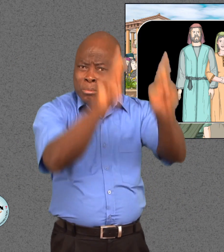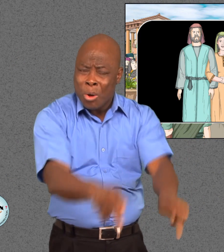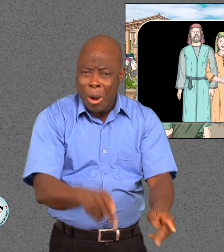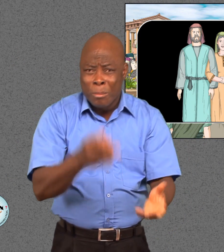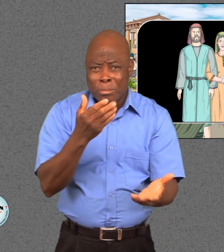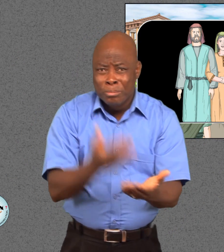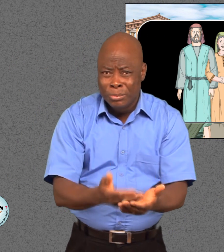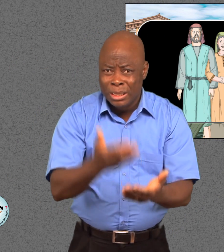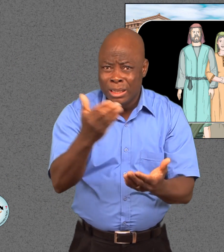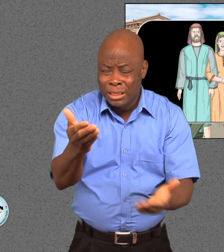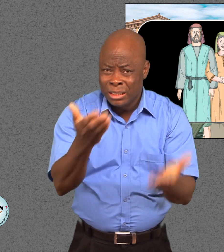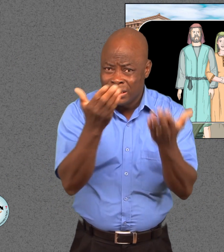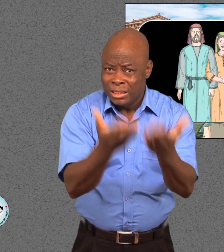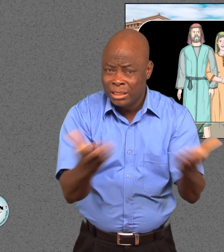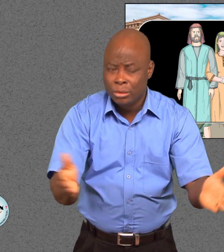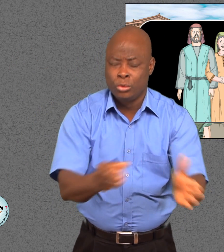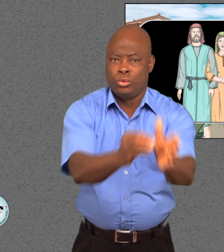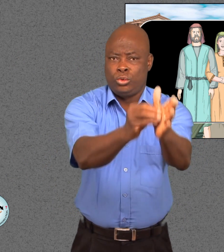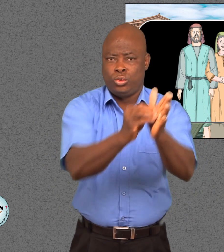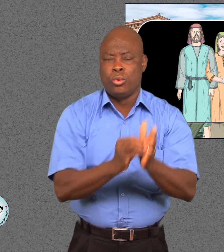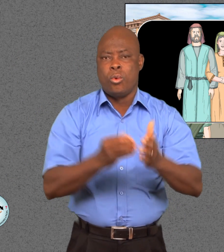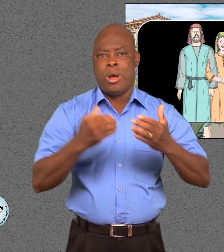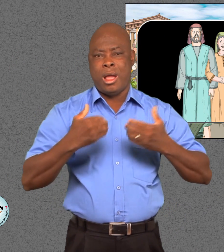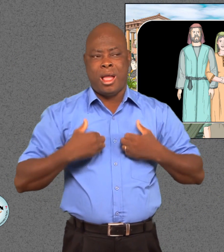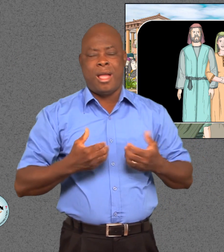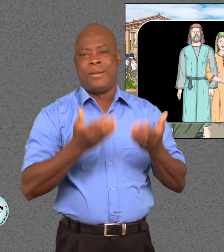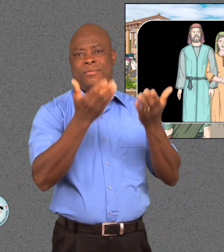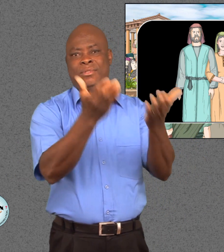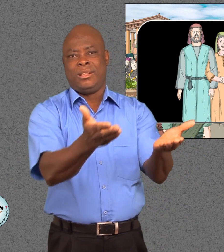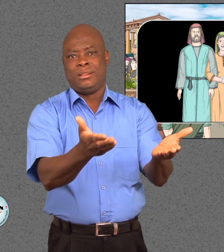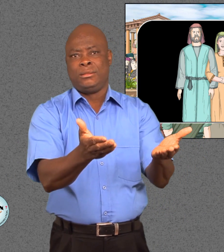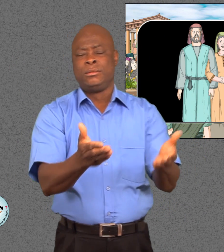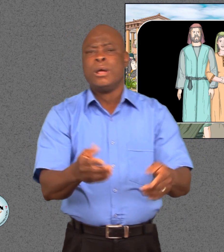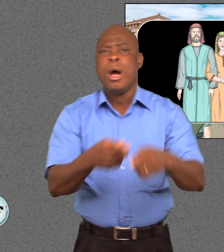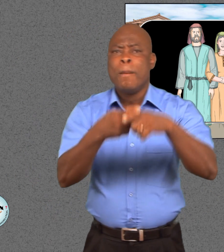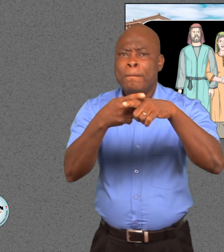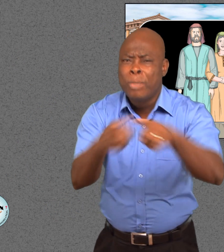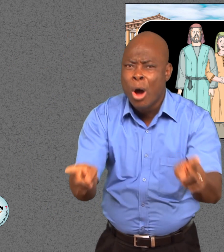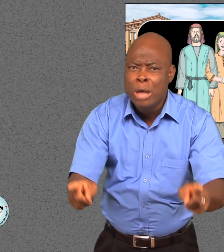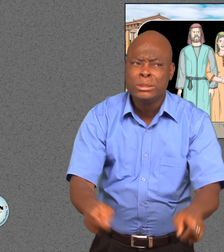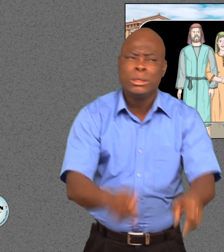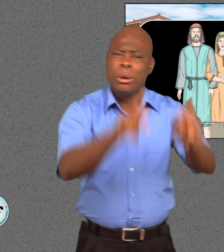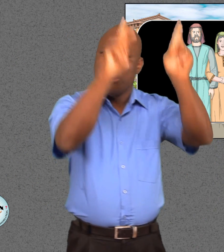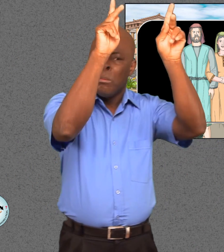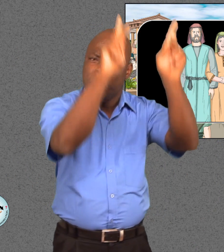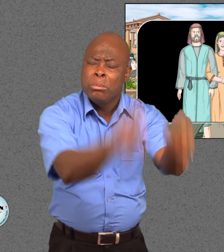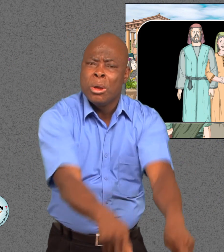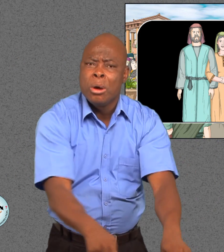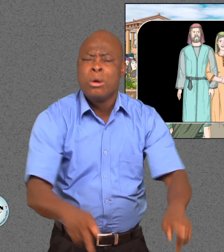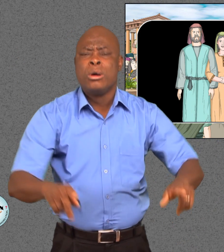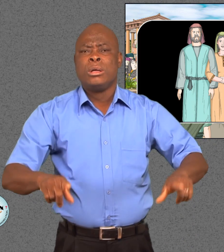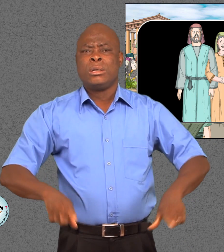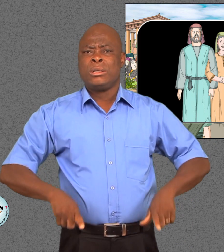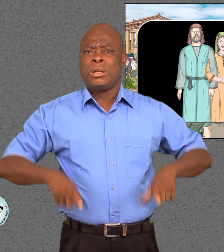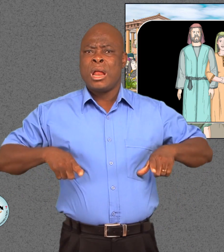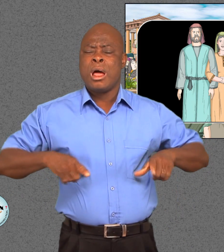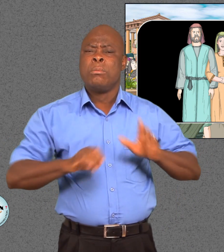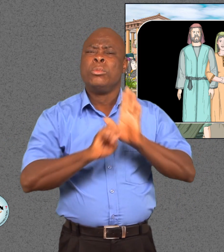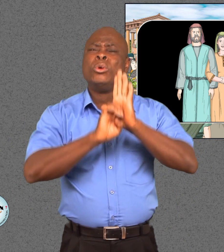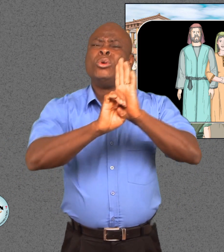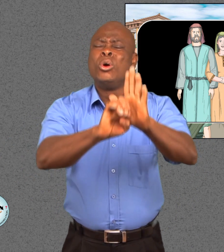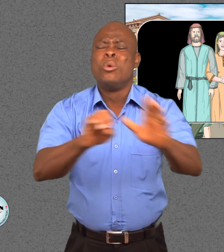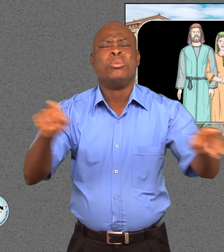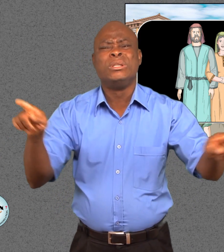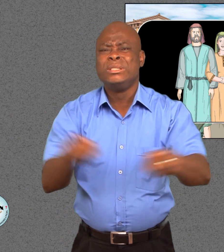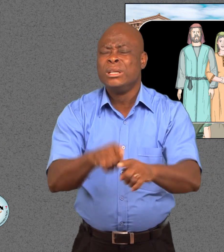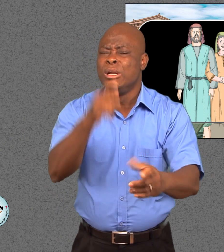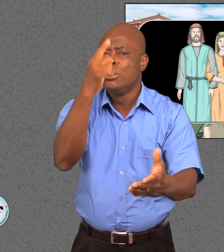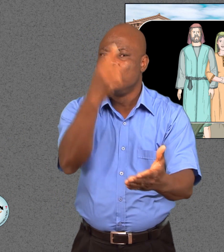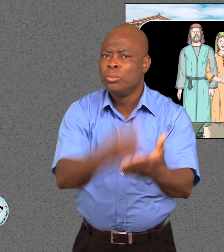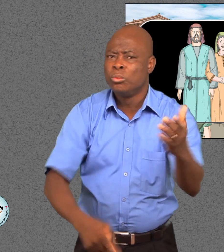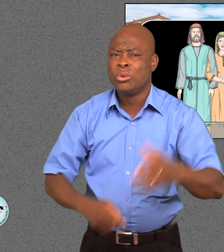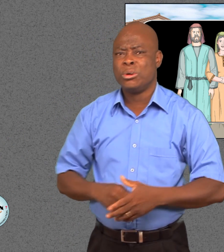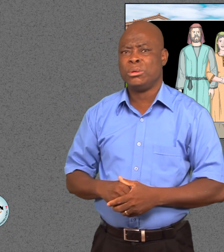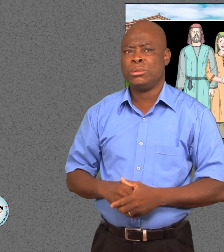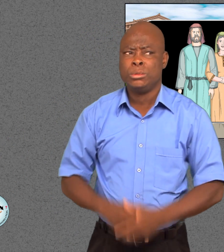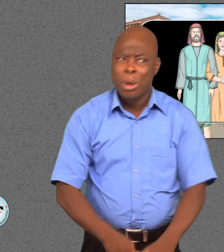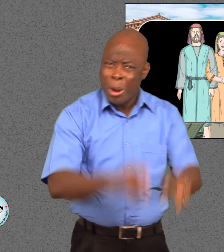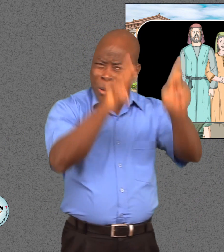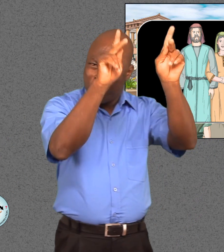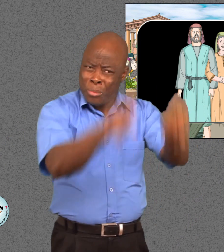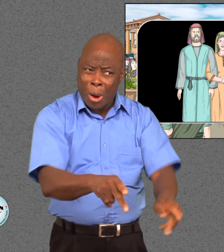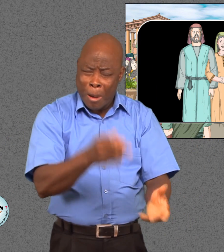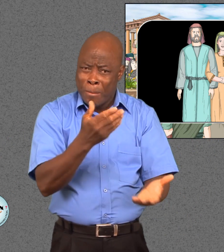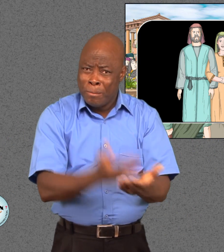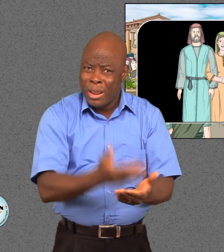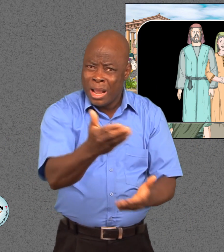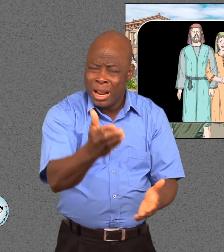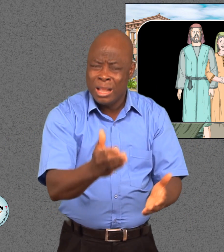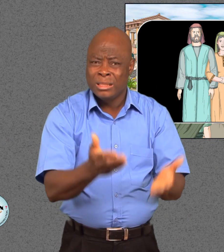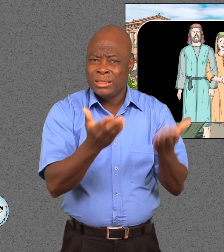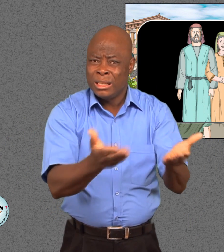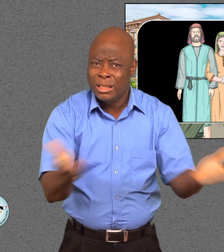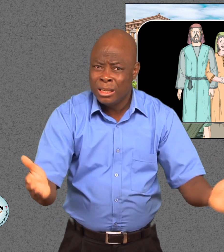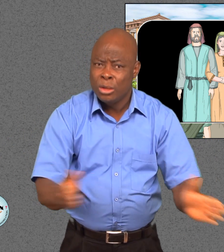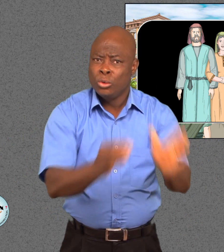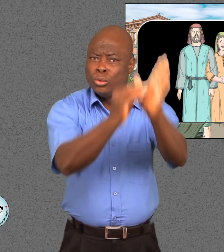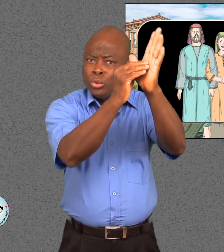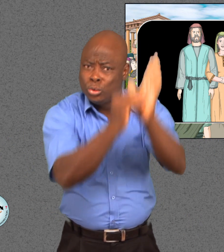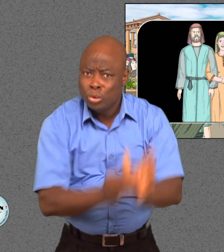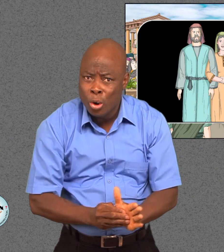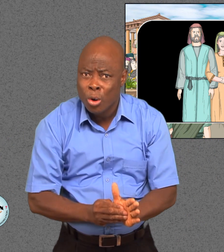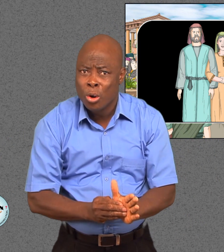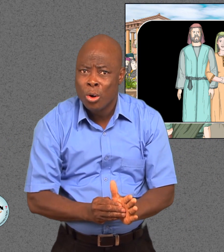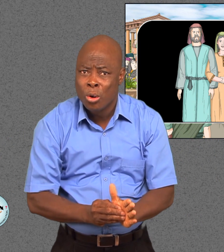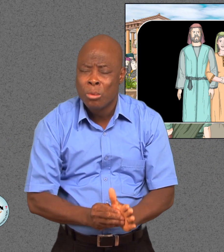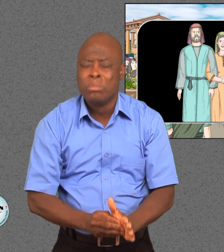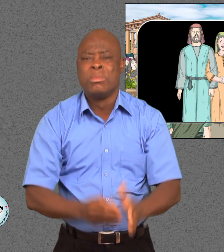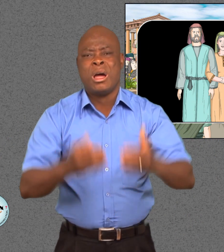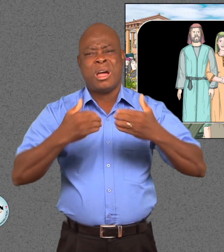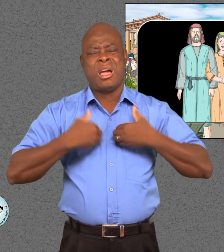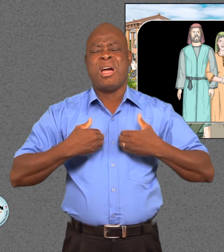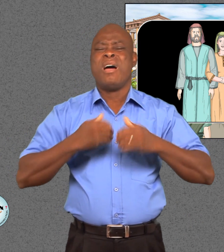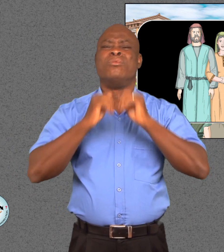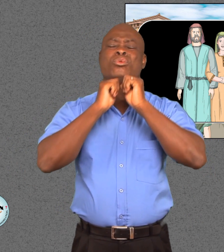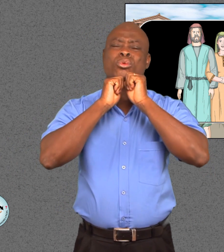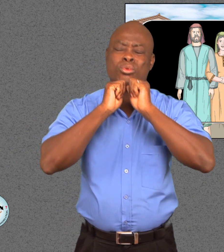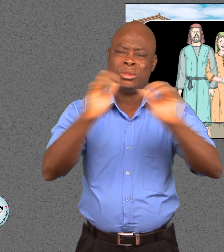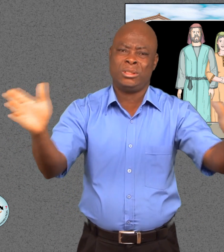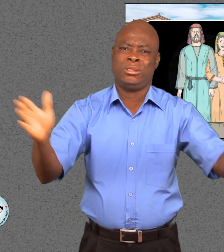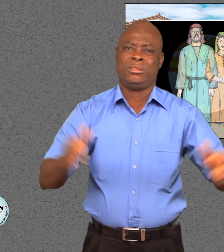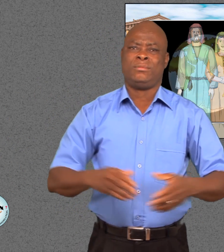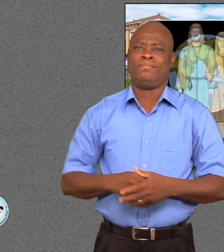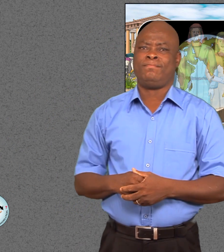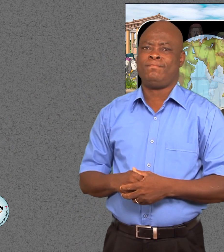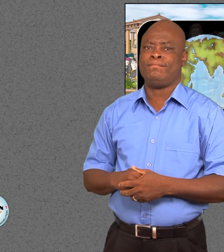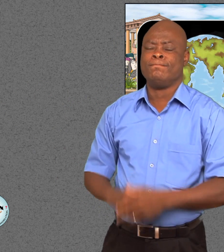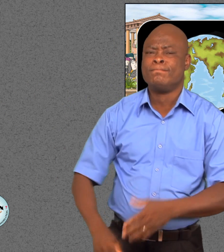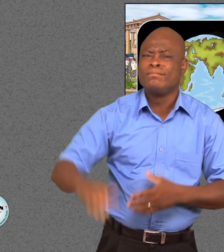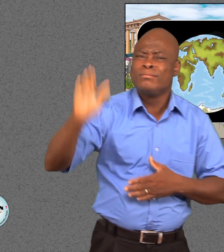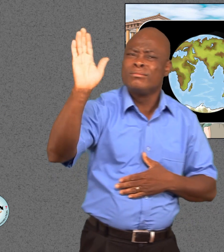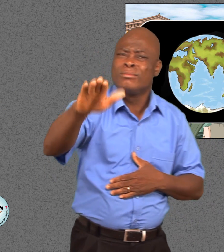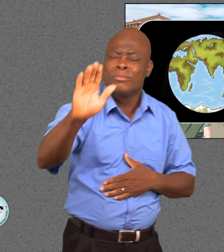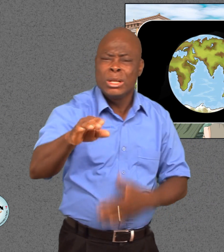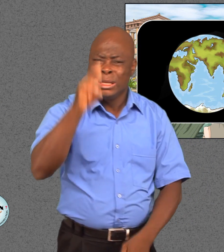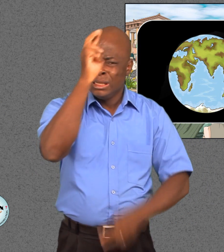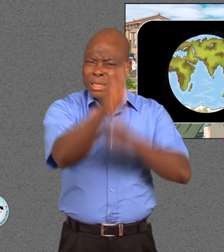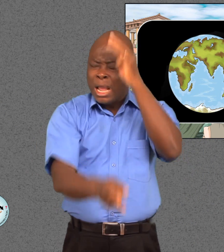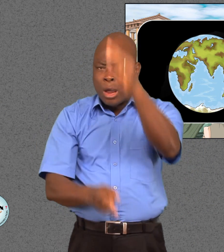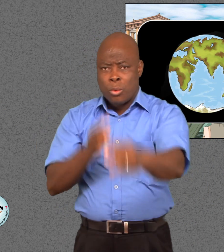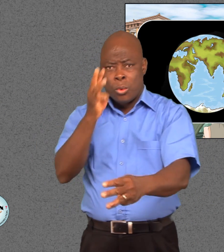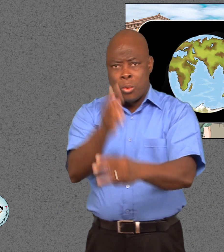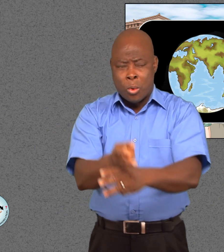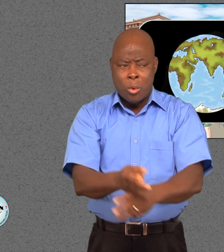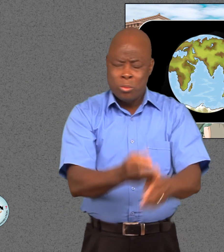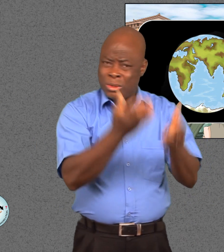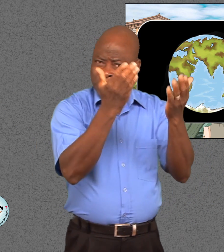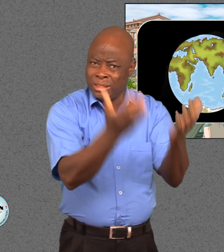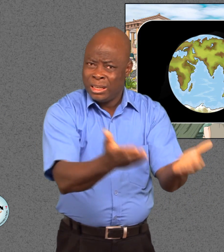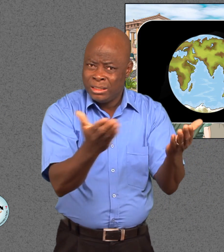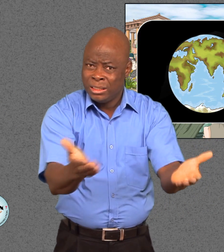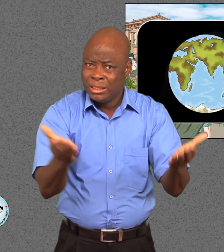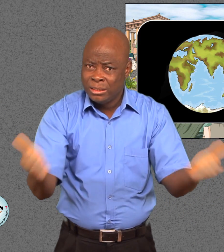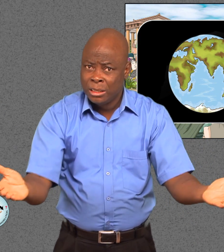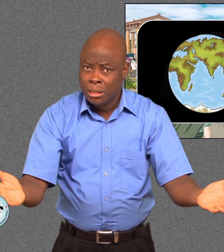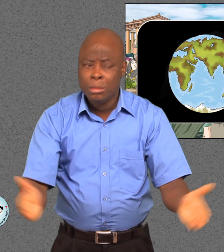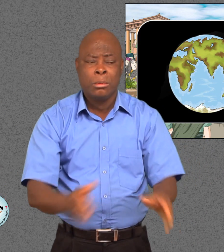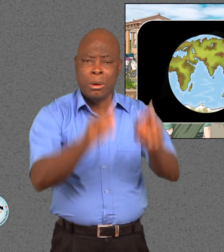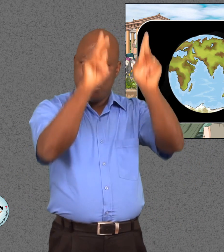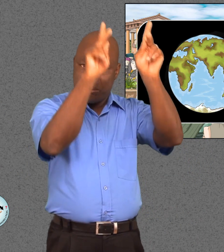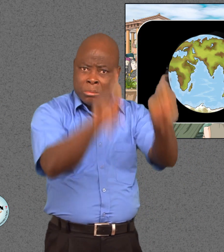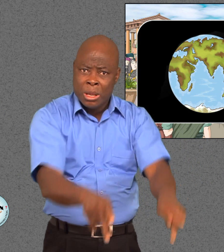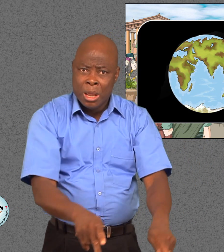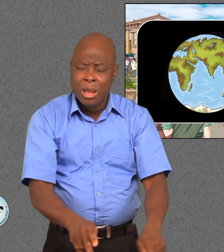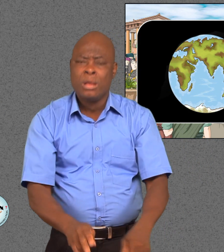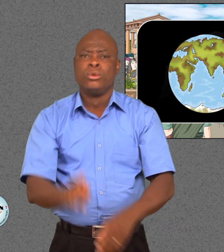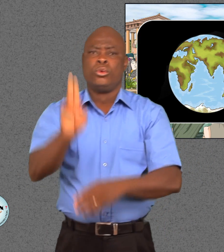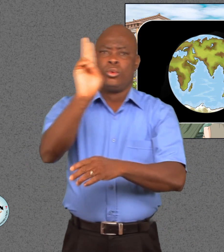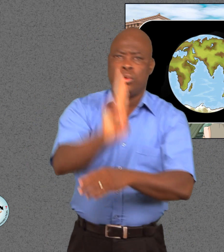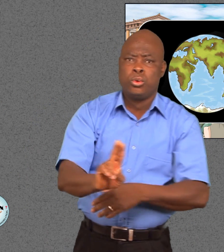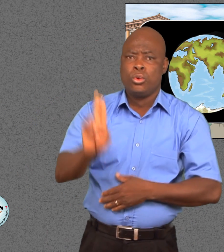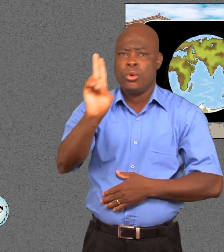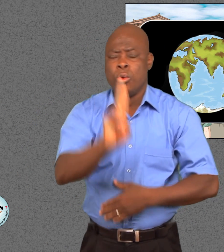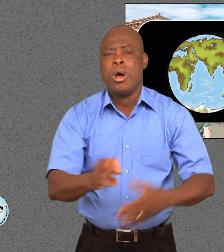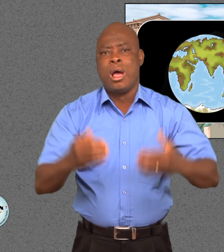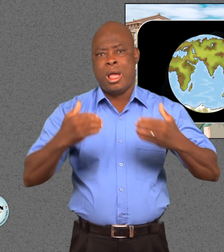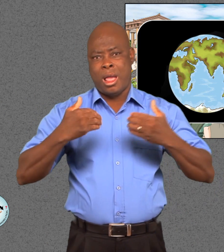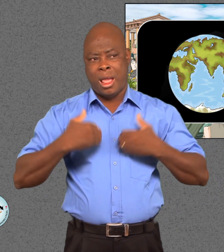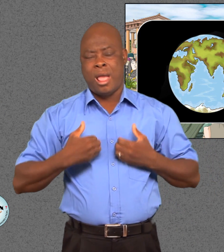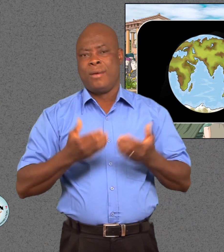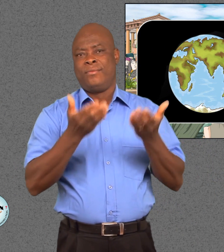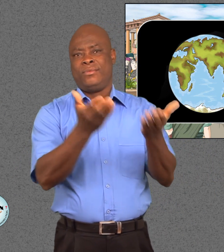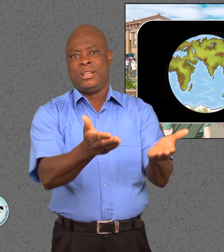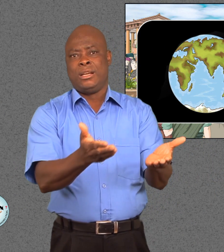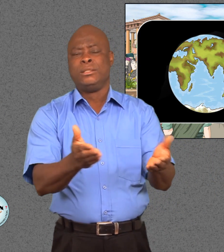those who make a purchase, as if they had nothing;